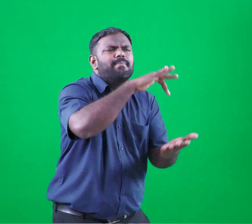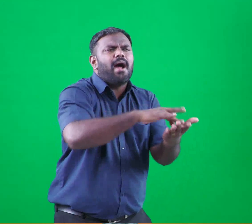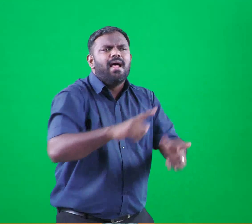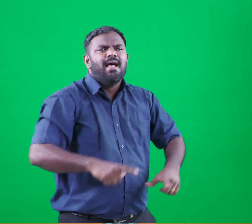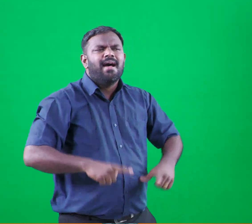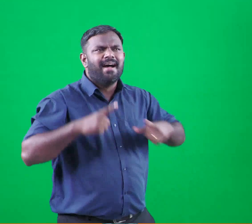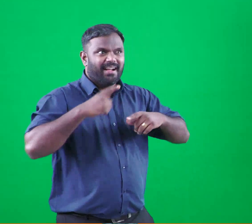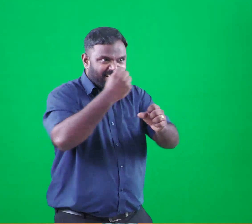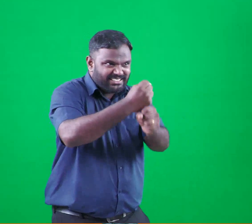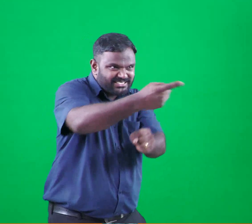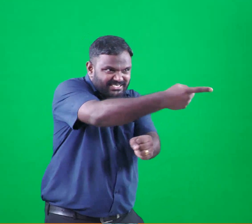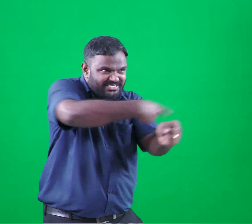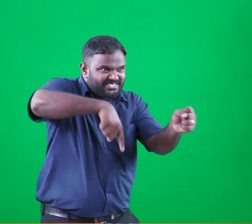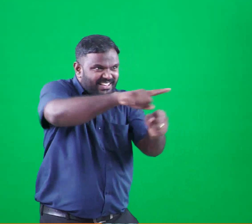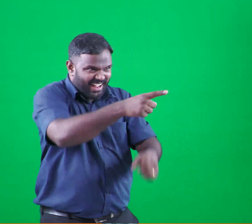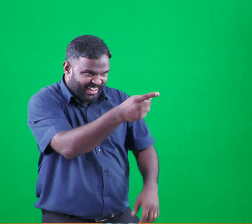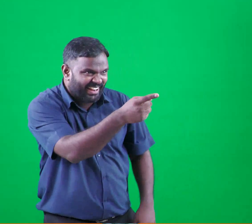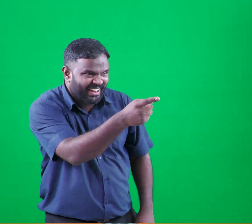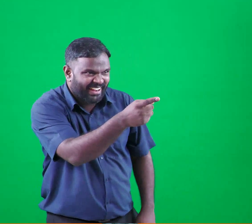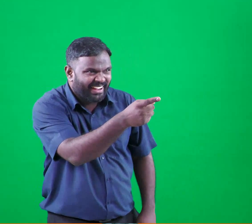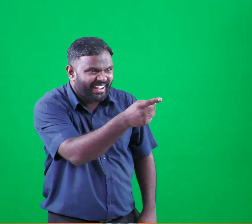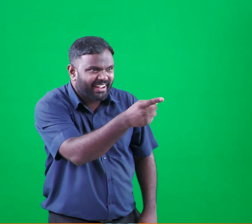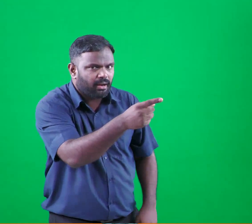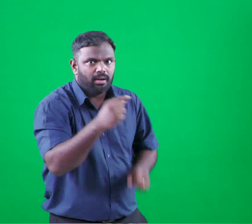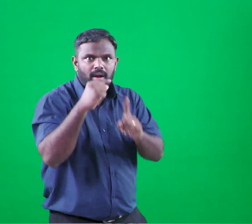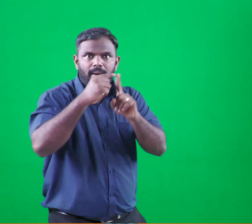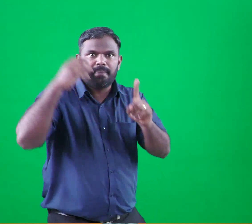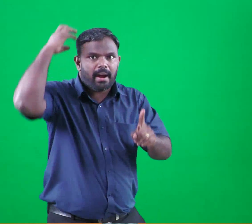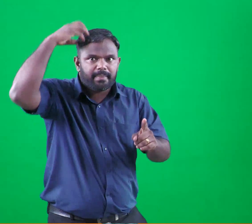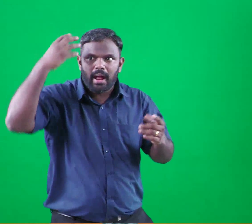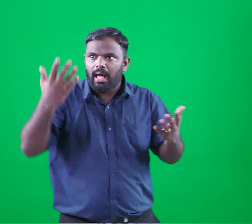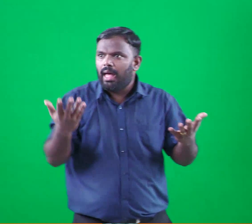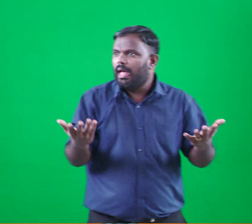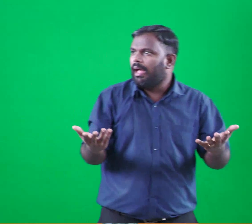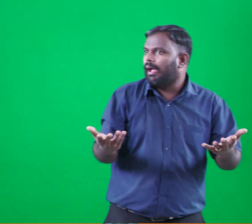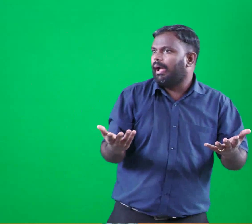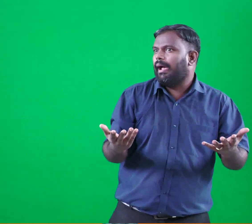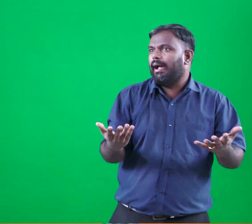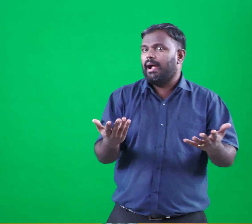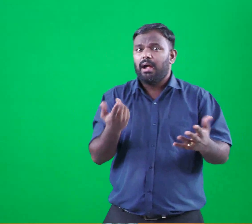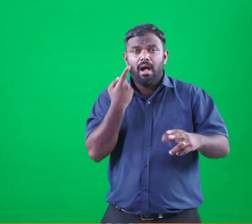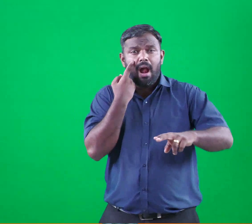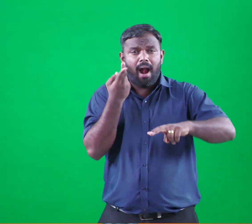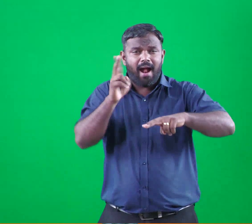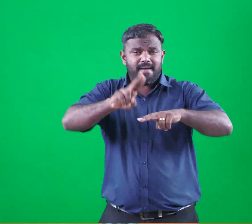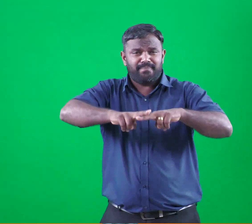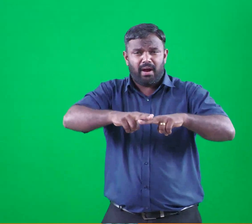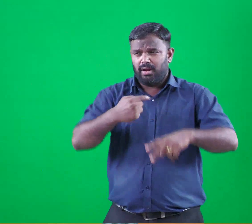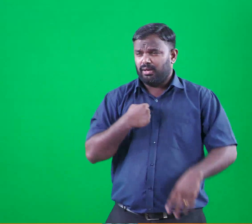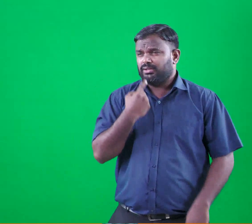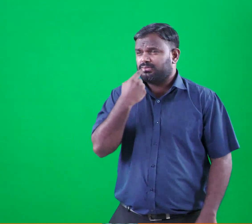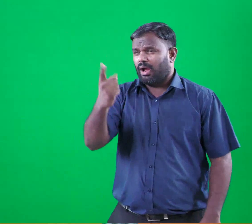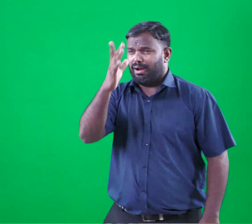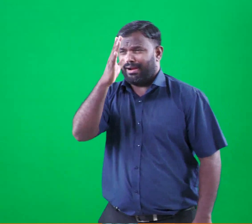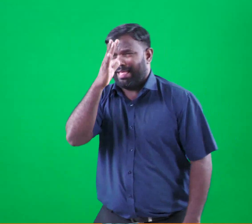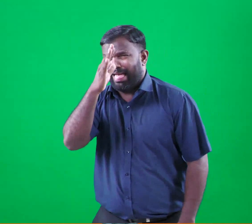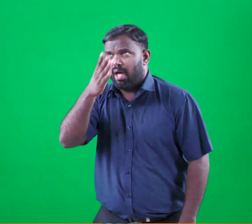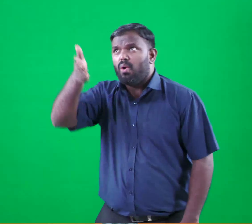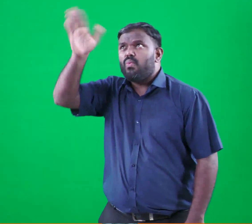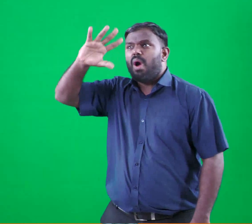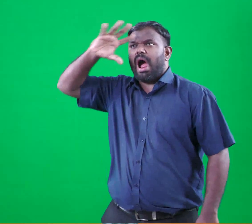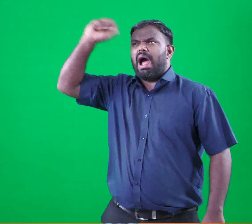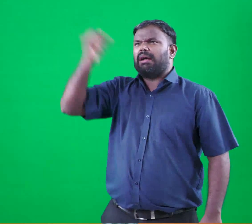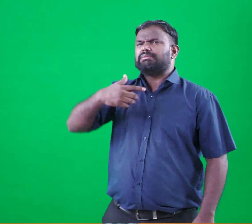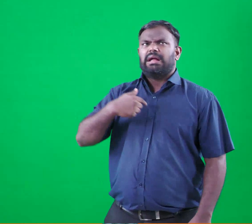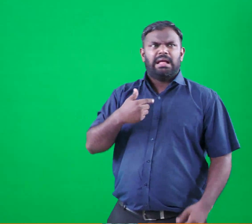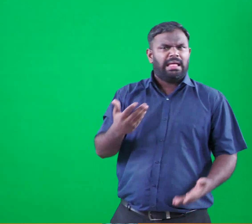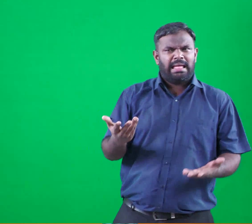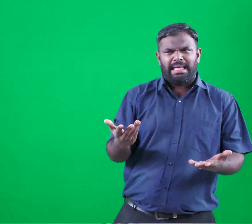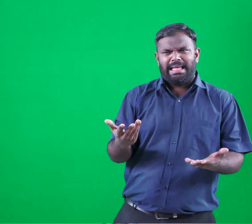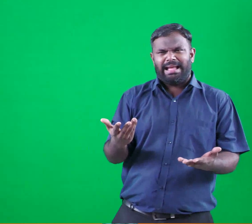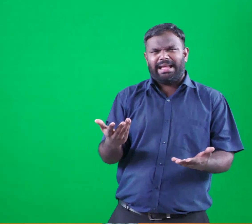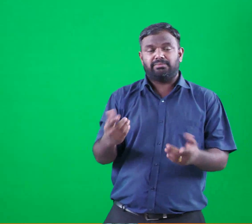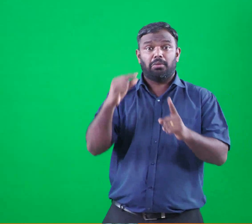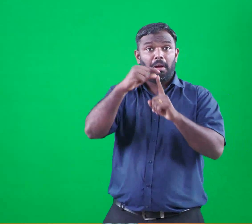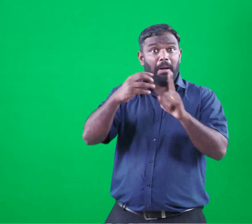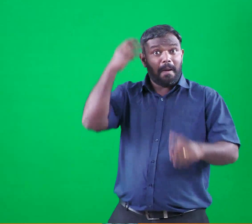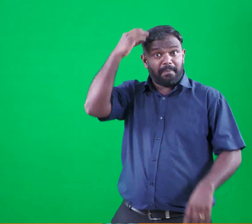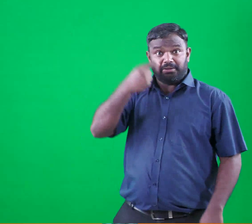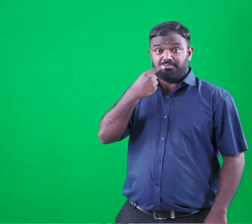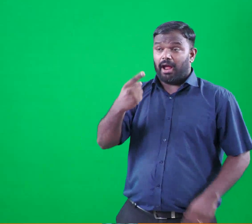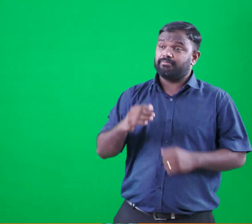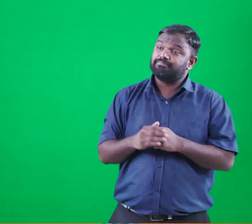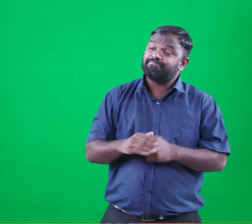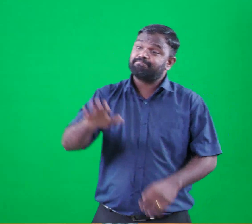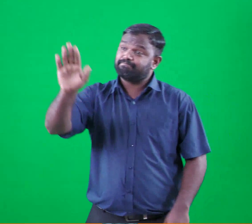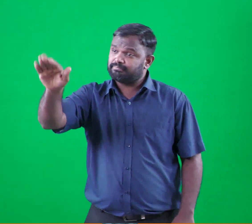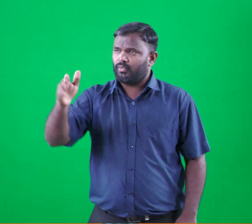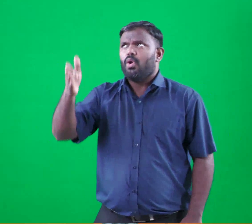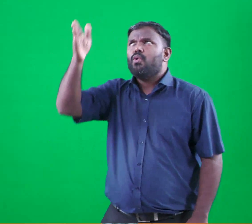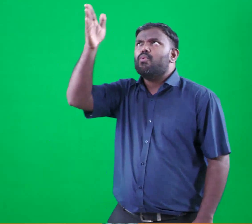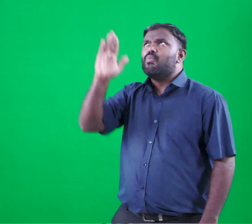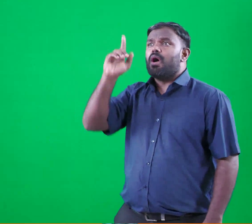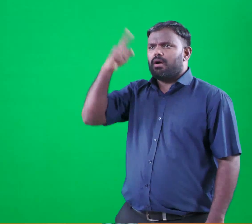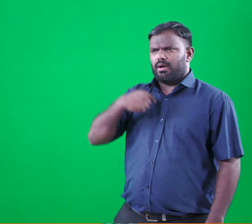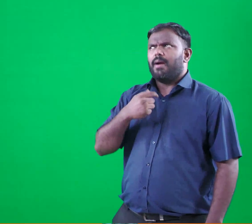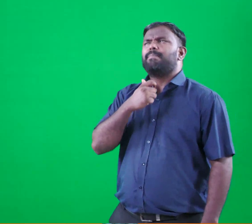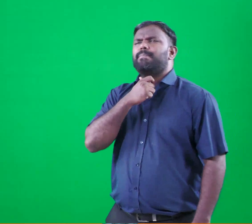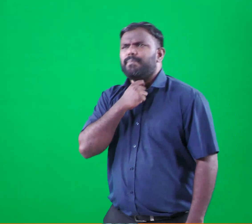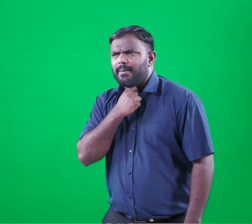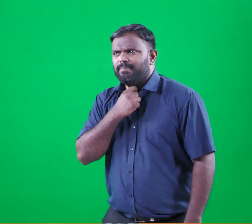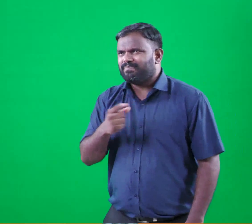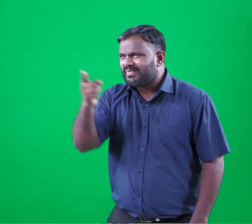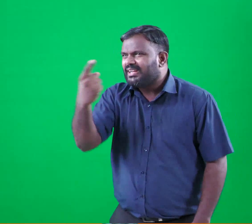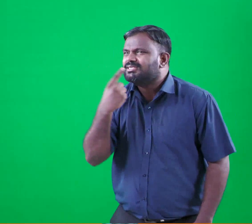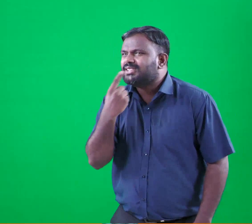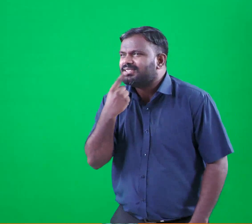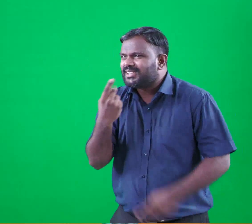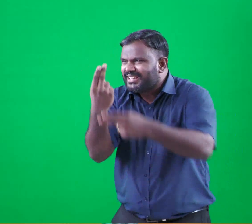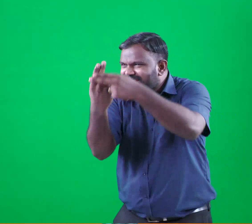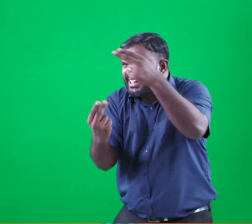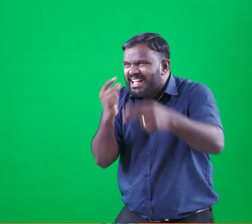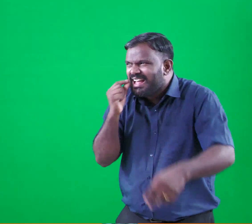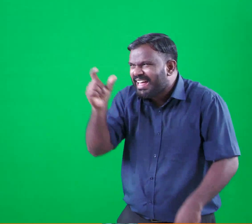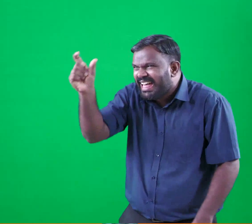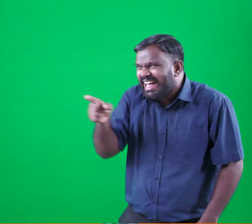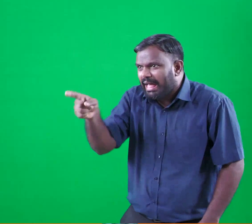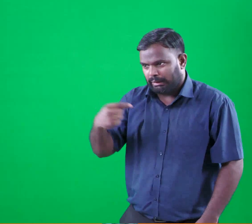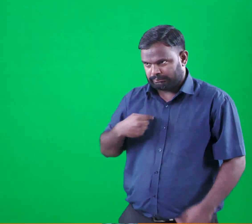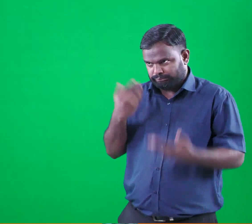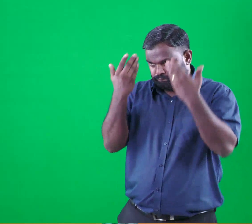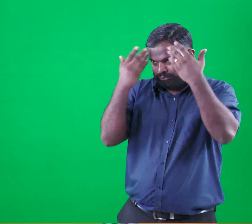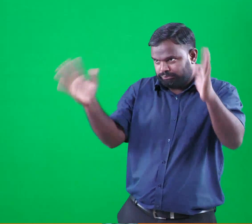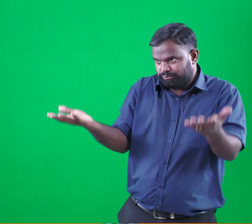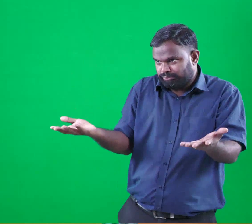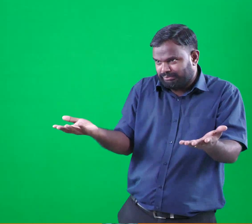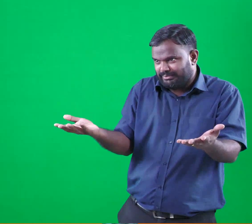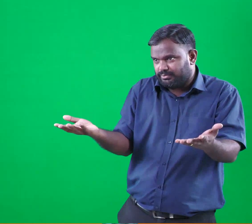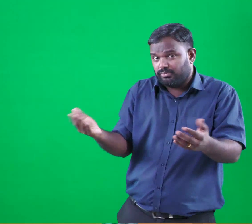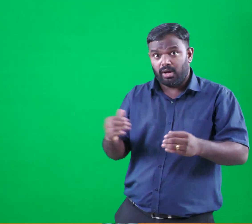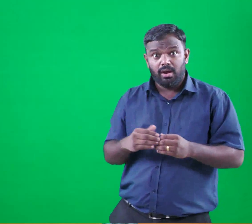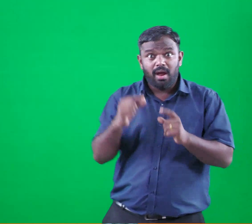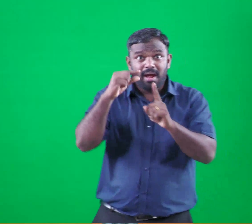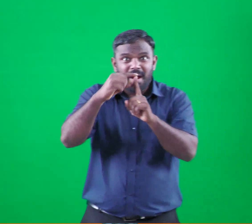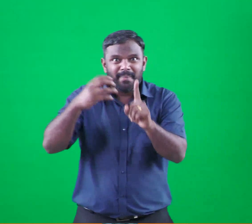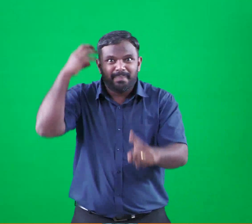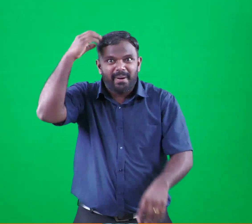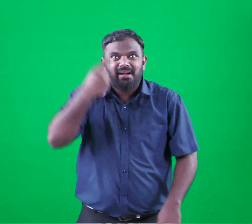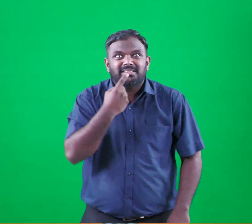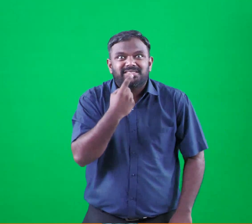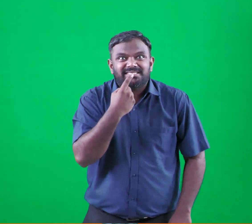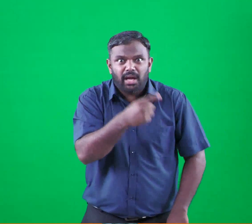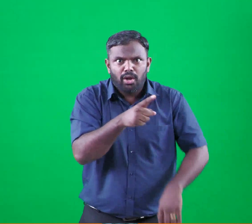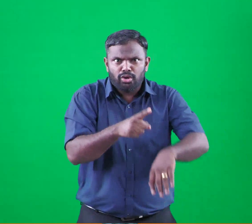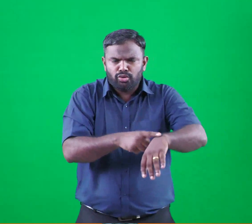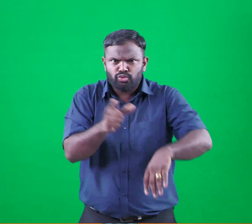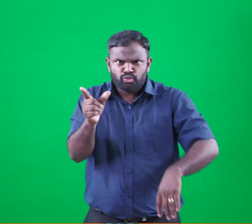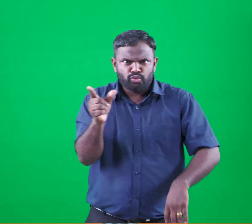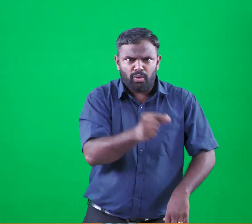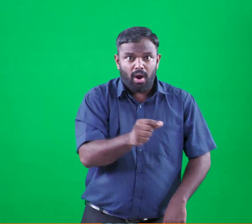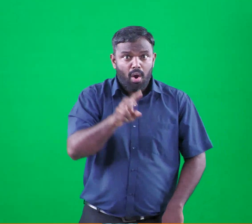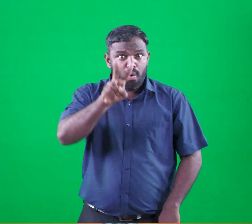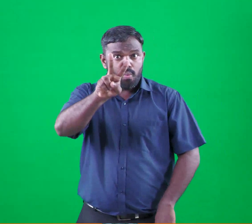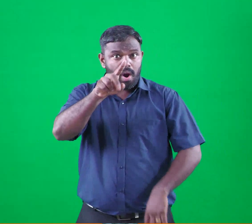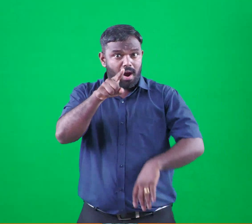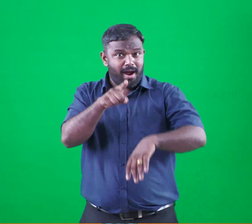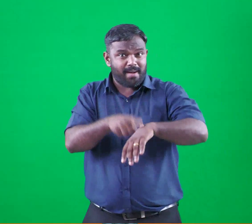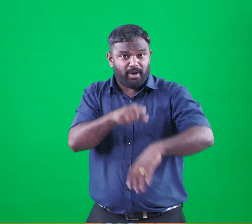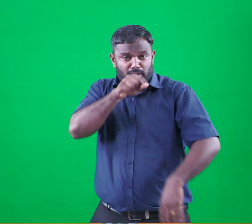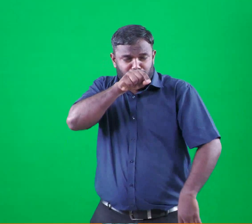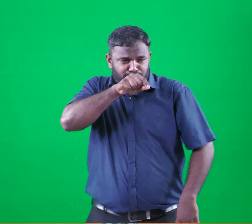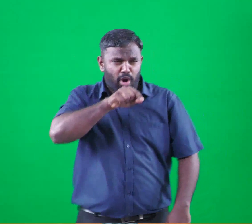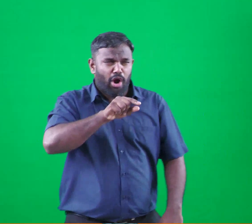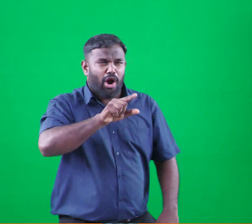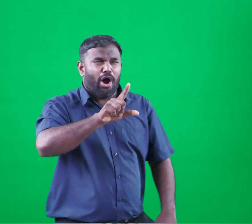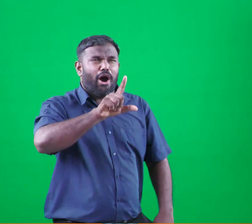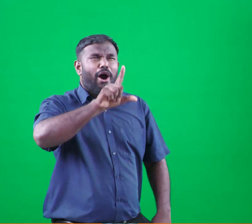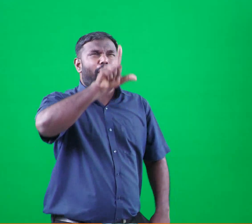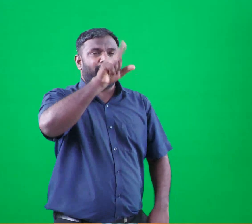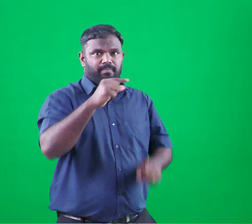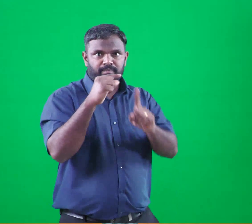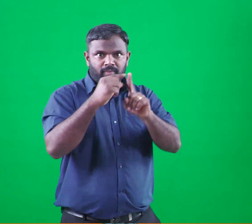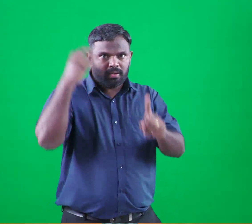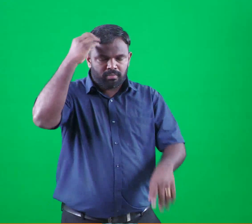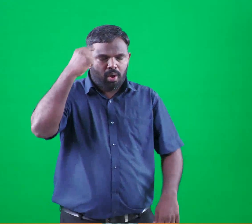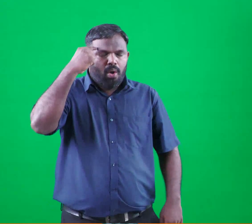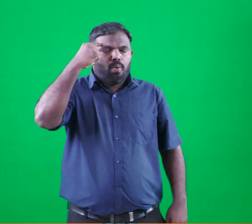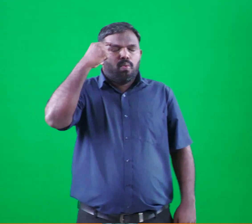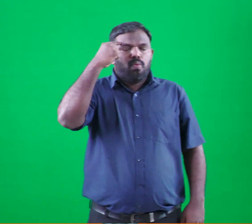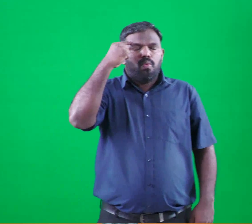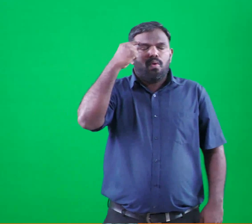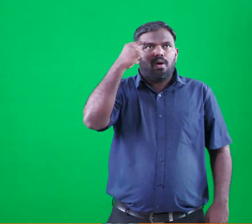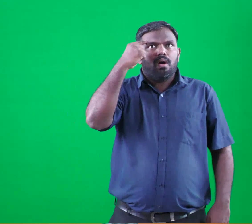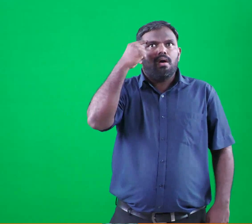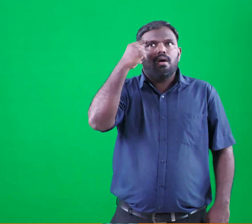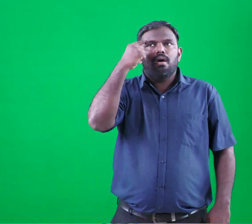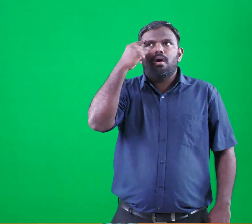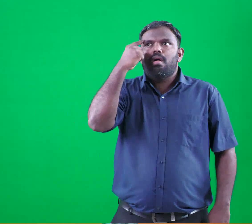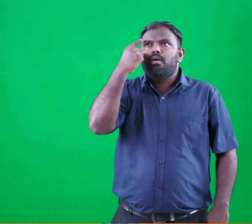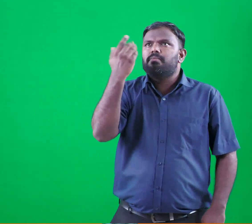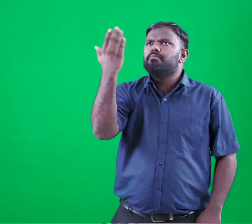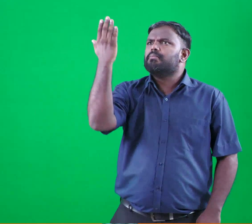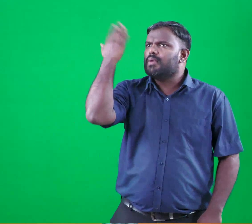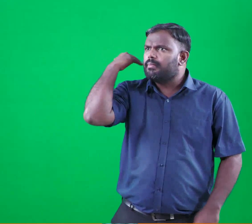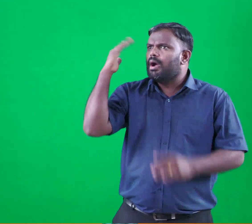But he began to curse and swear, "I do not know this man of whom you speak!" And immediately the rooster crowed a second time.